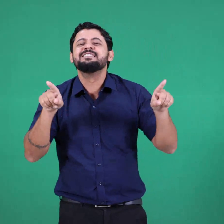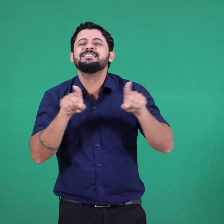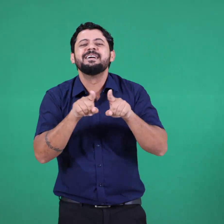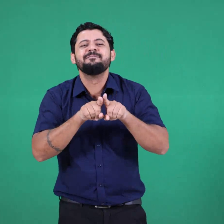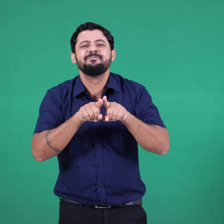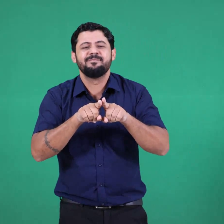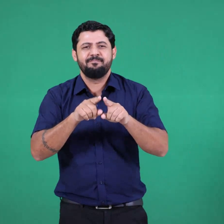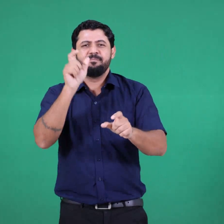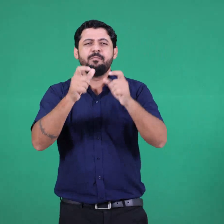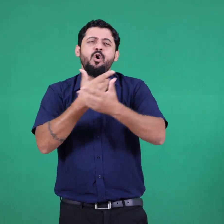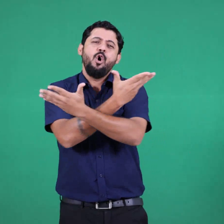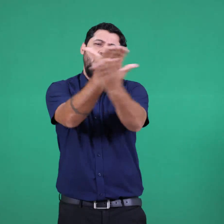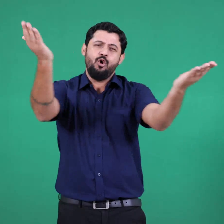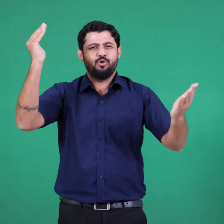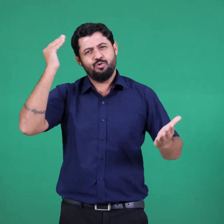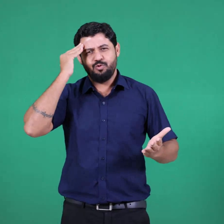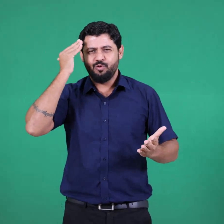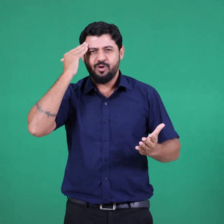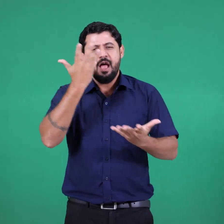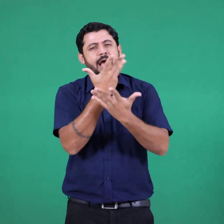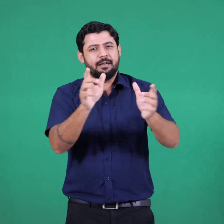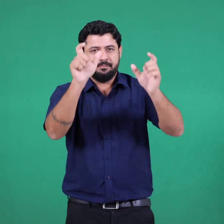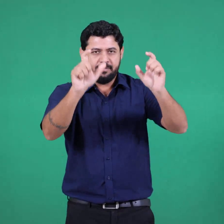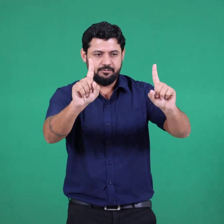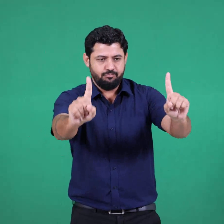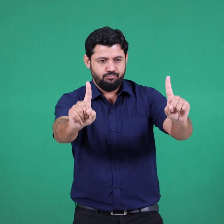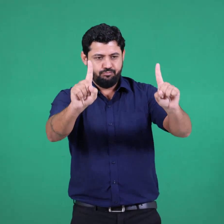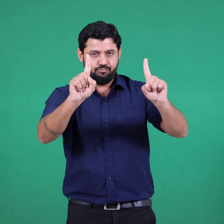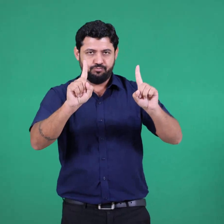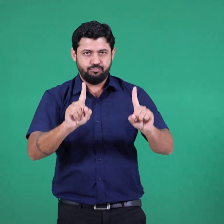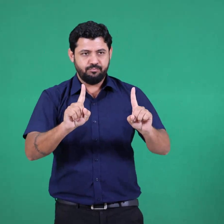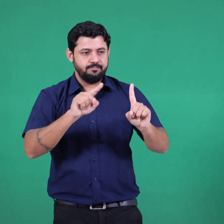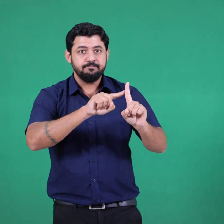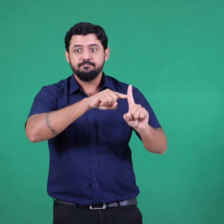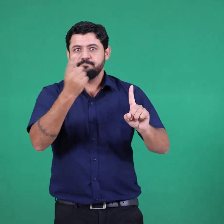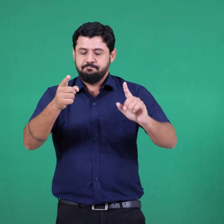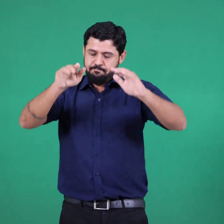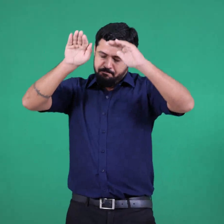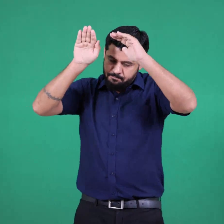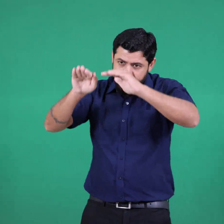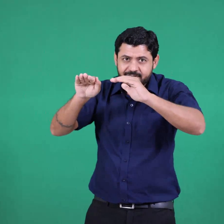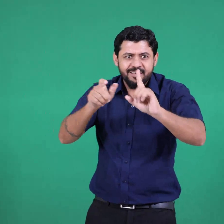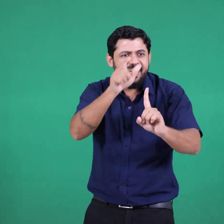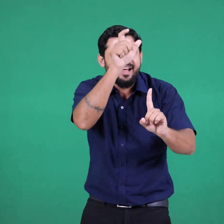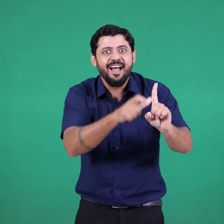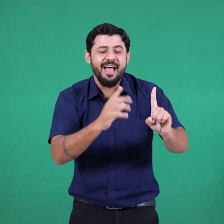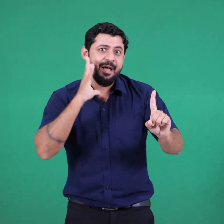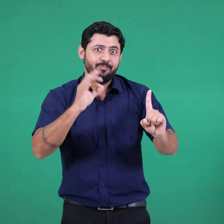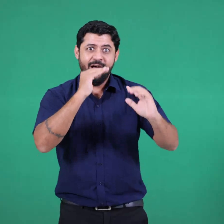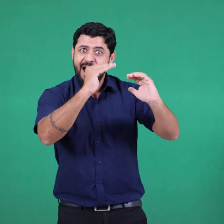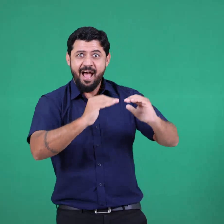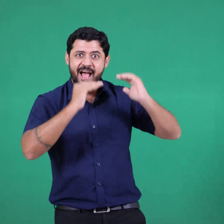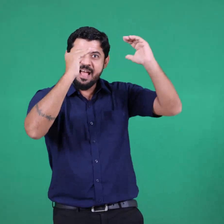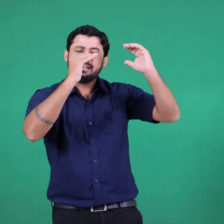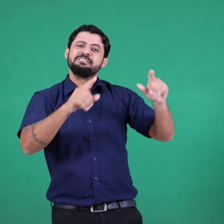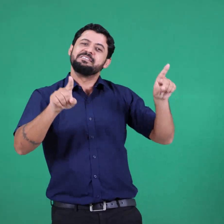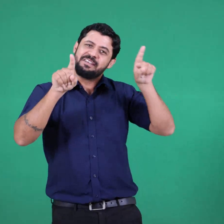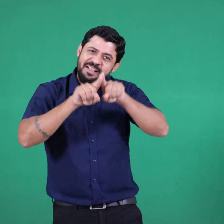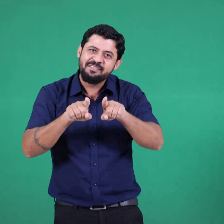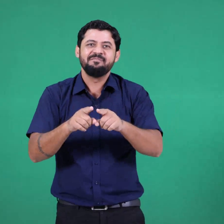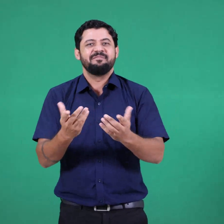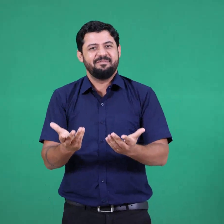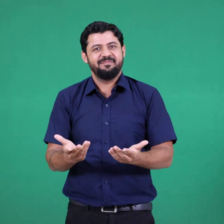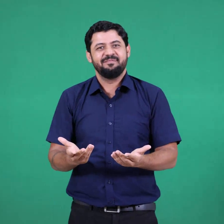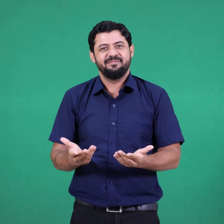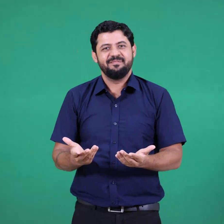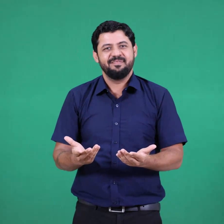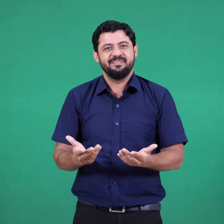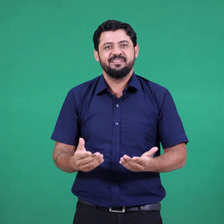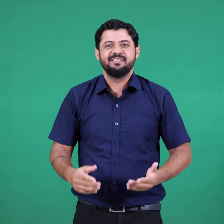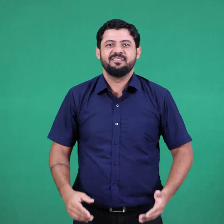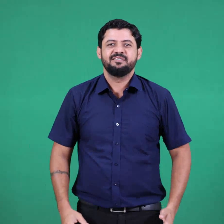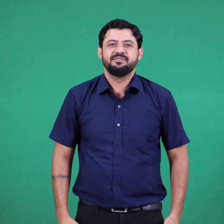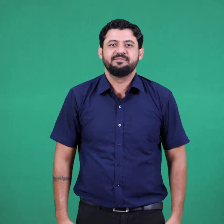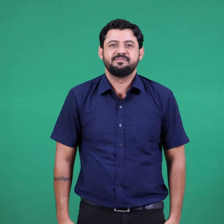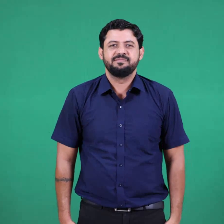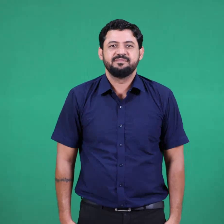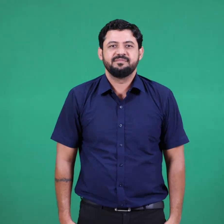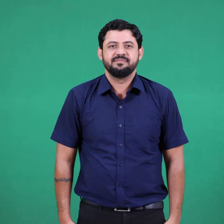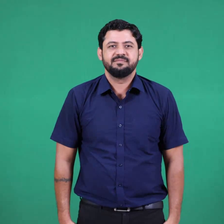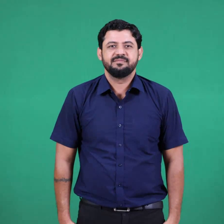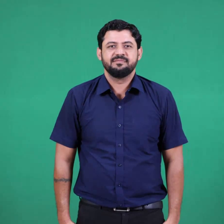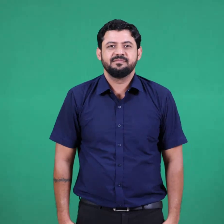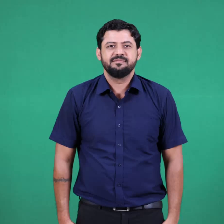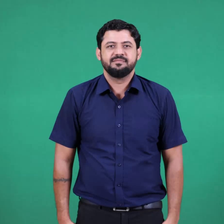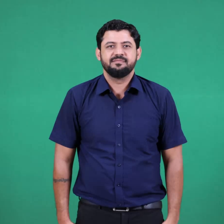And indisputably, the lesser is blessed by the greater.